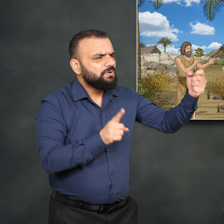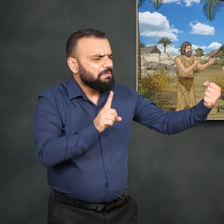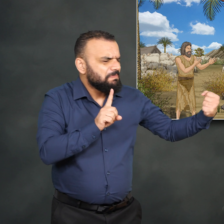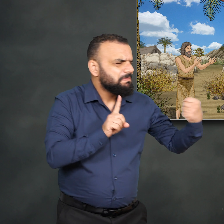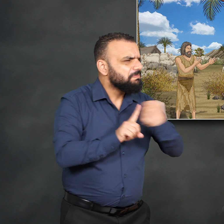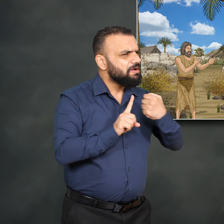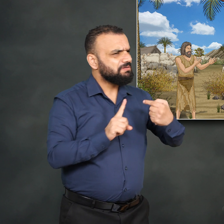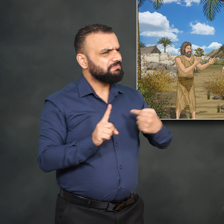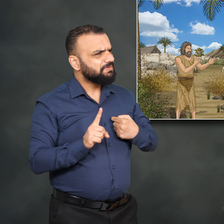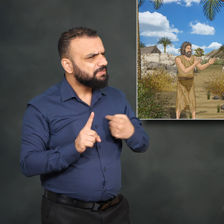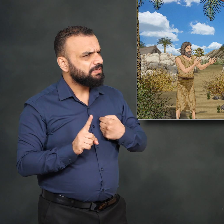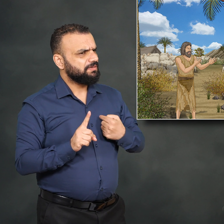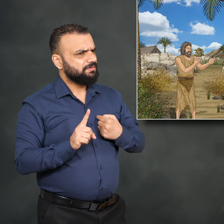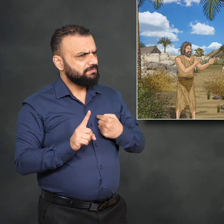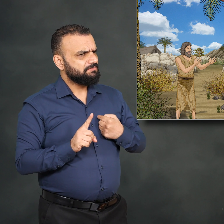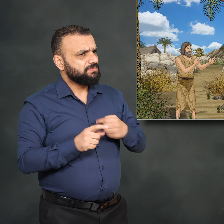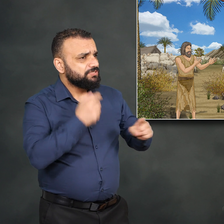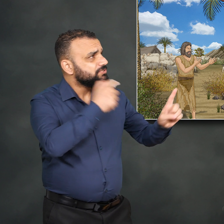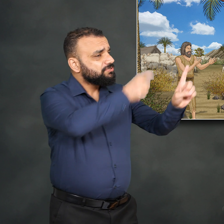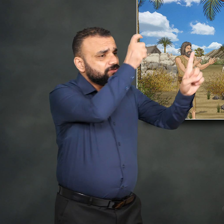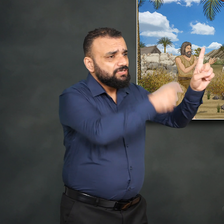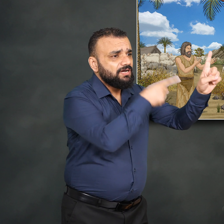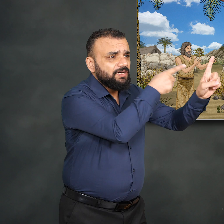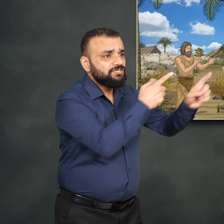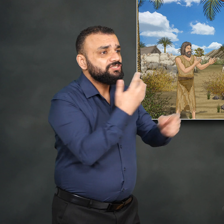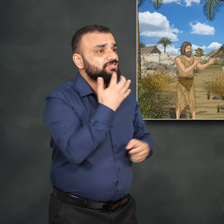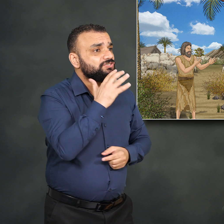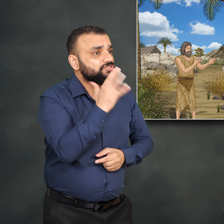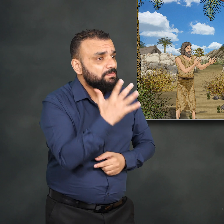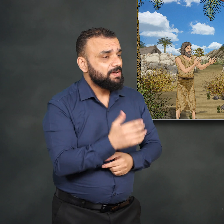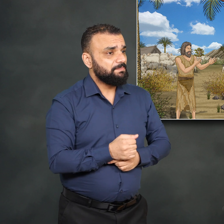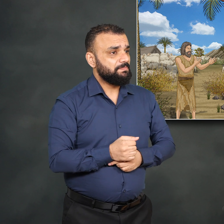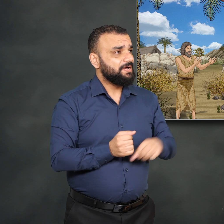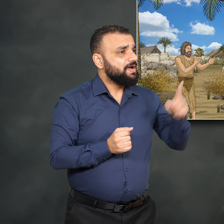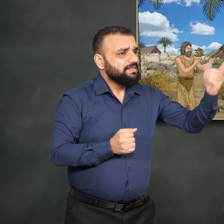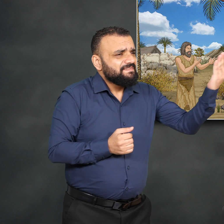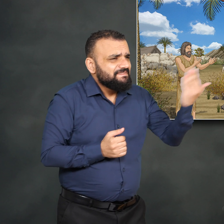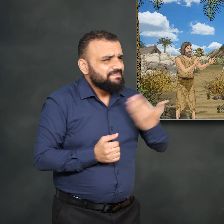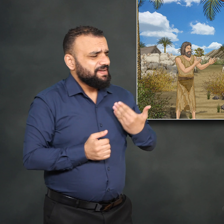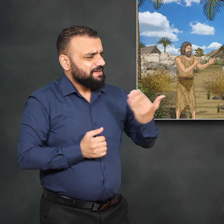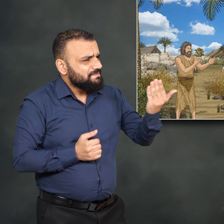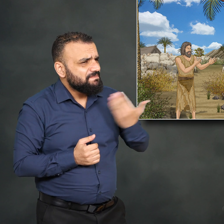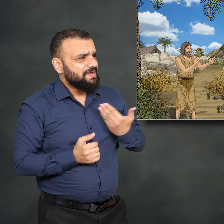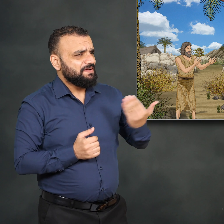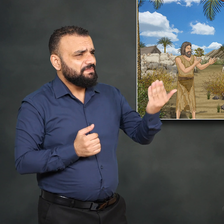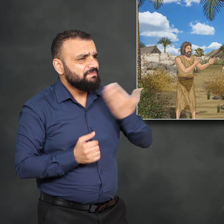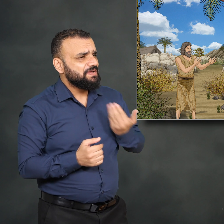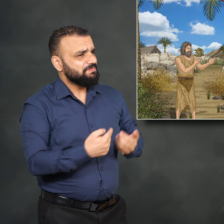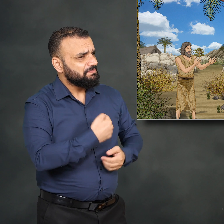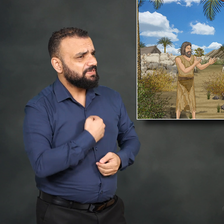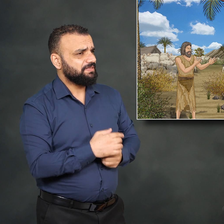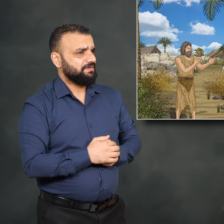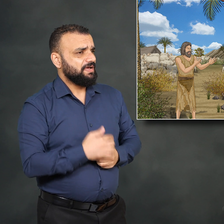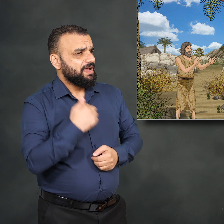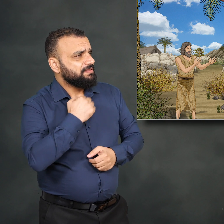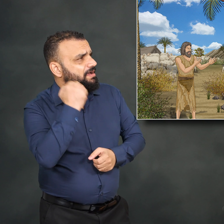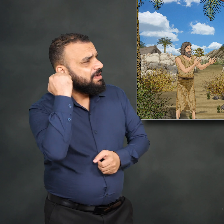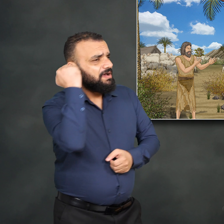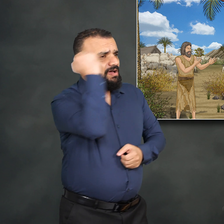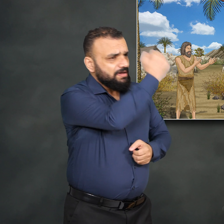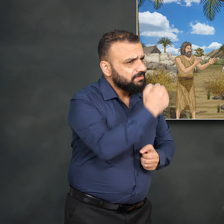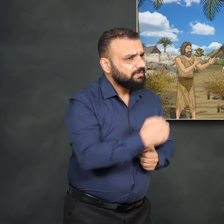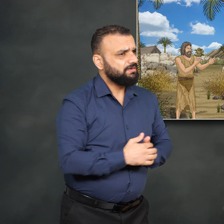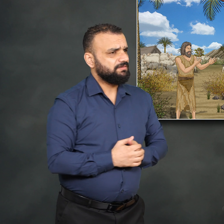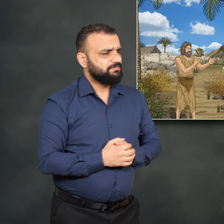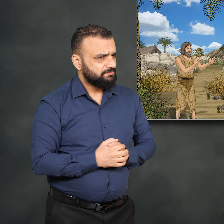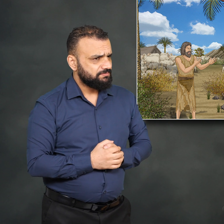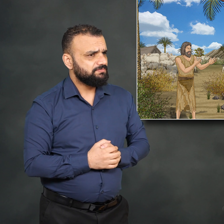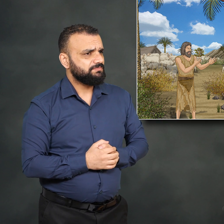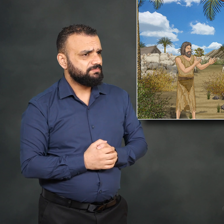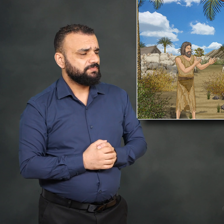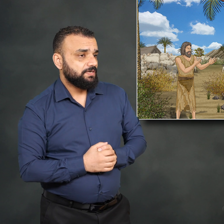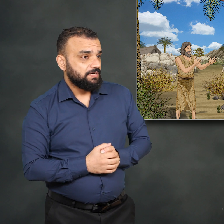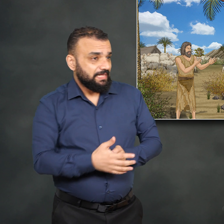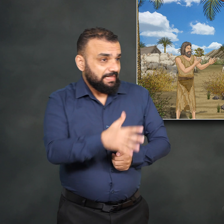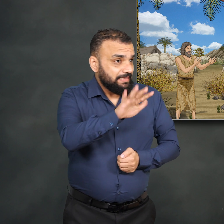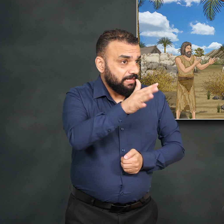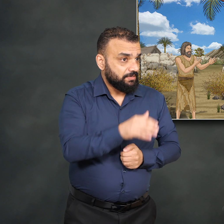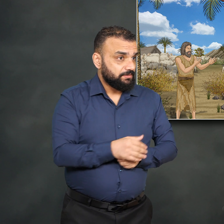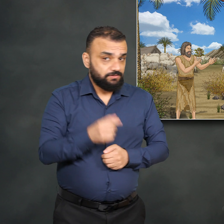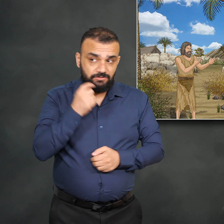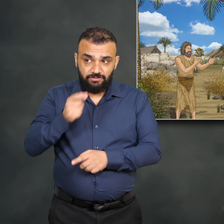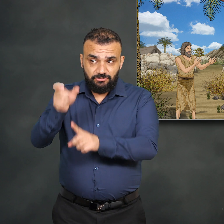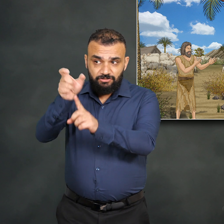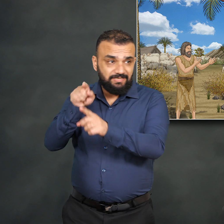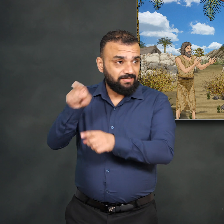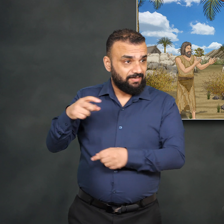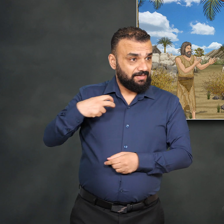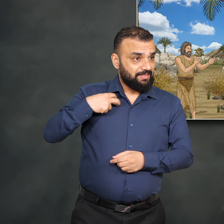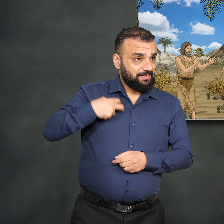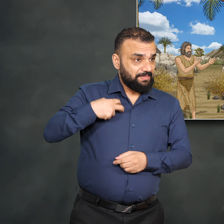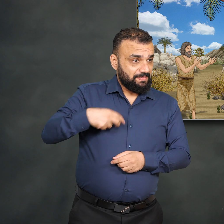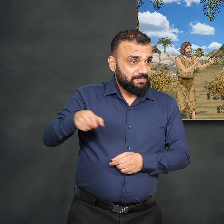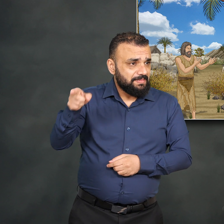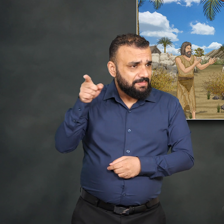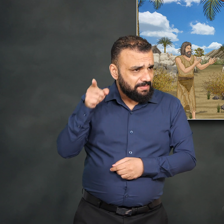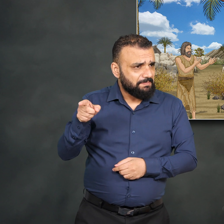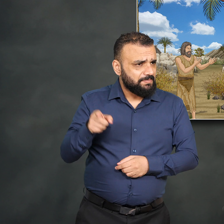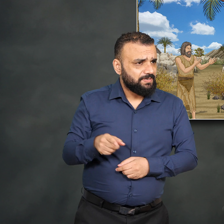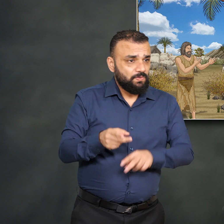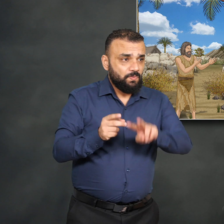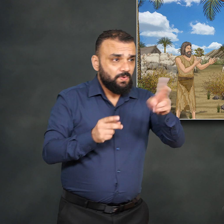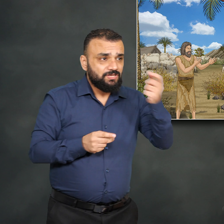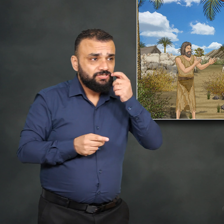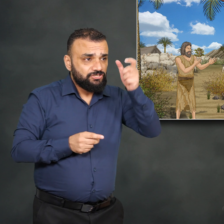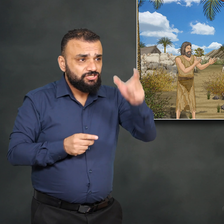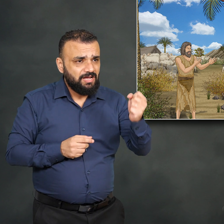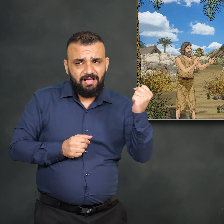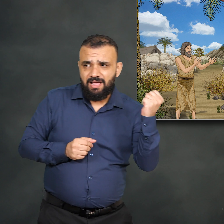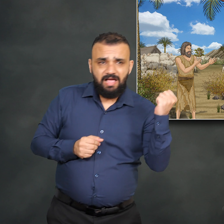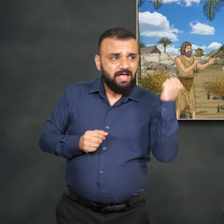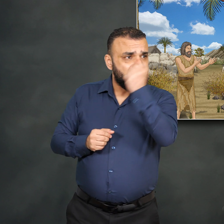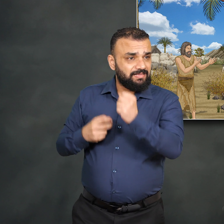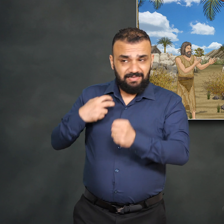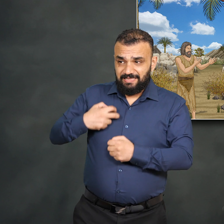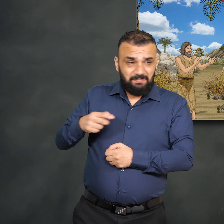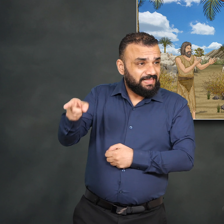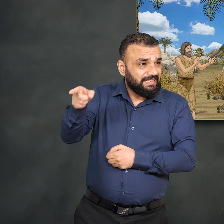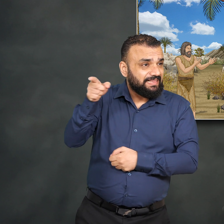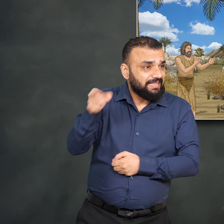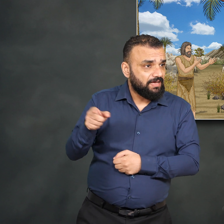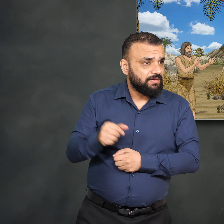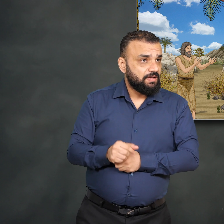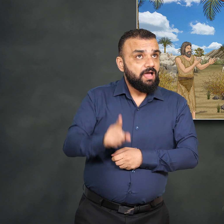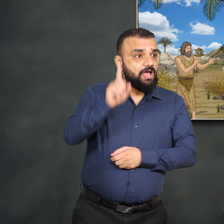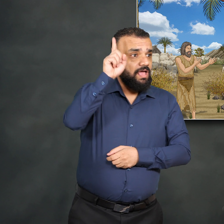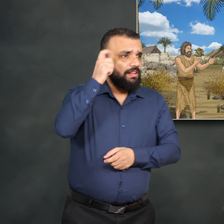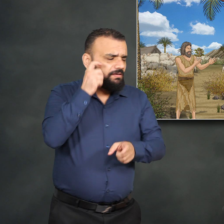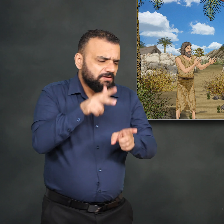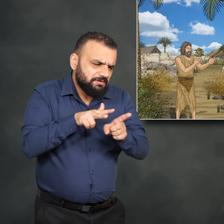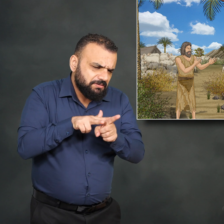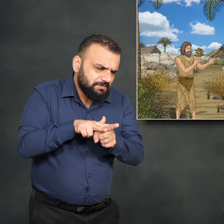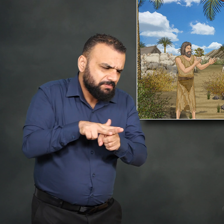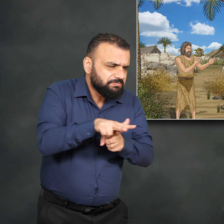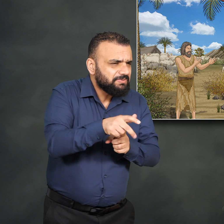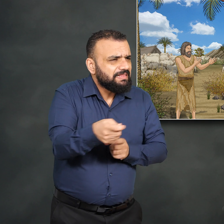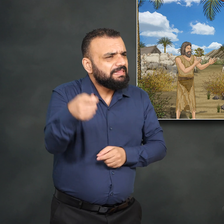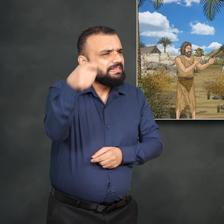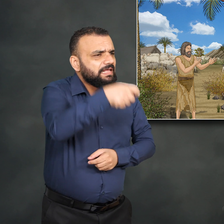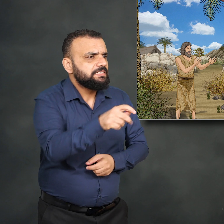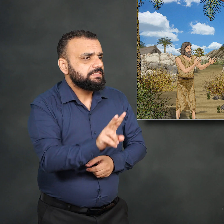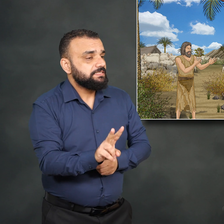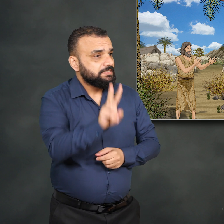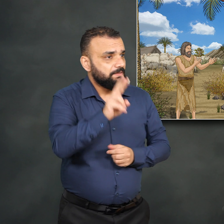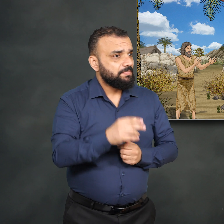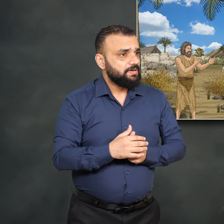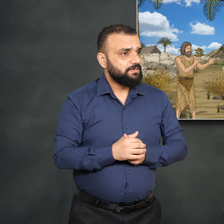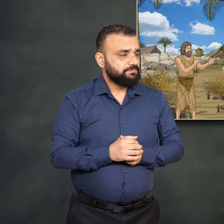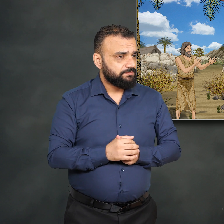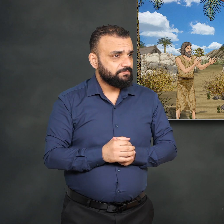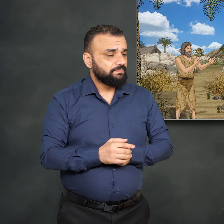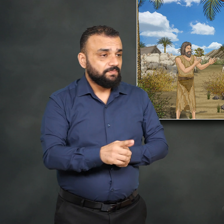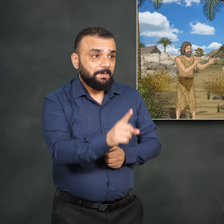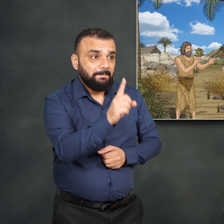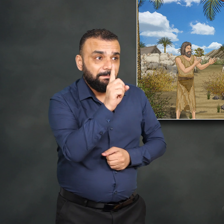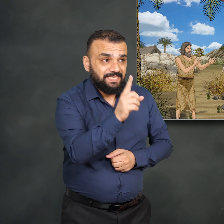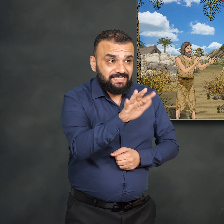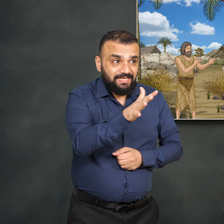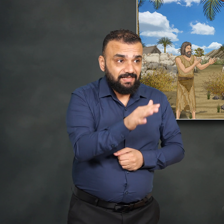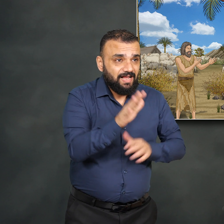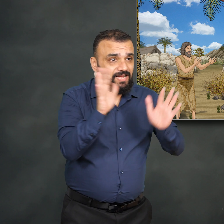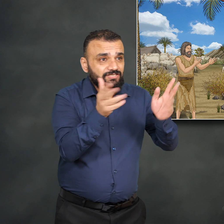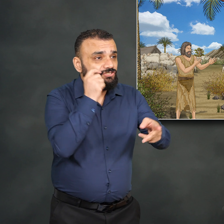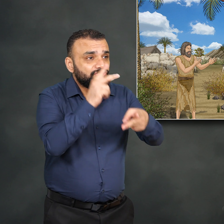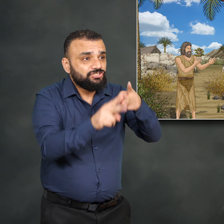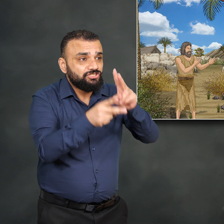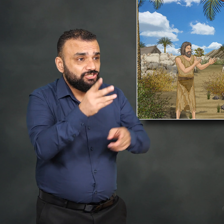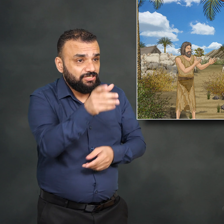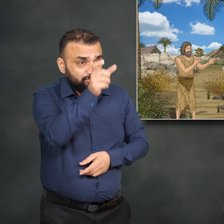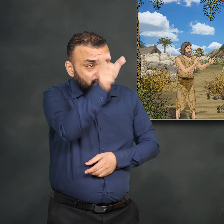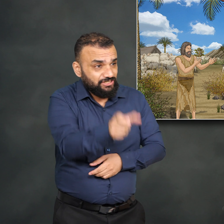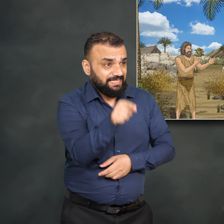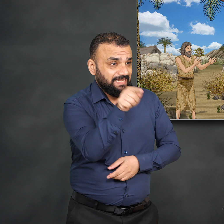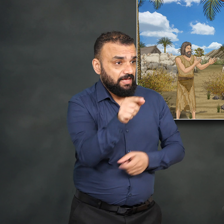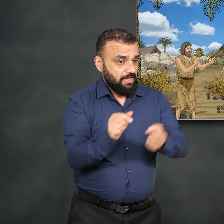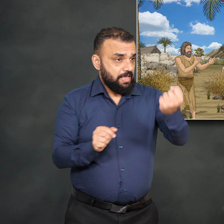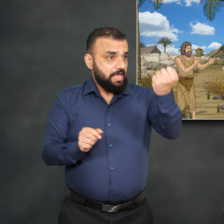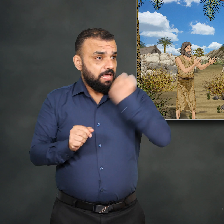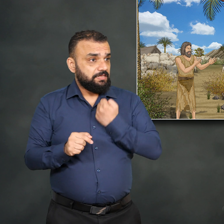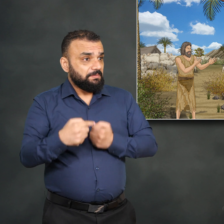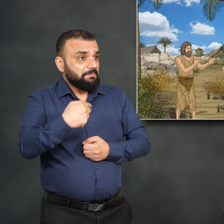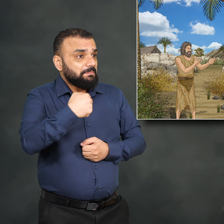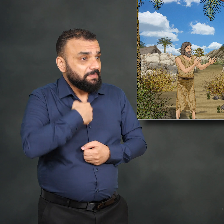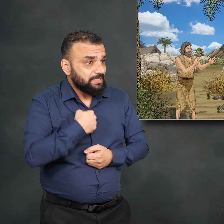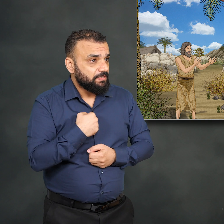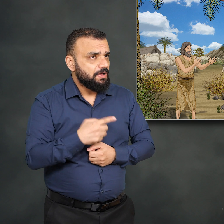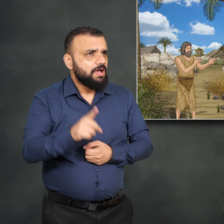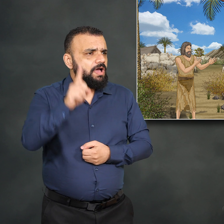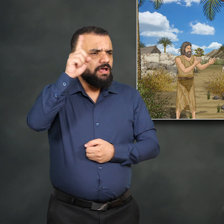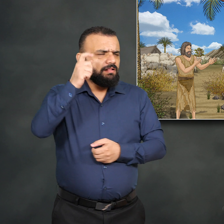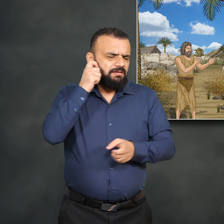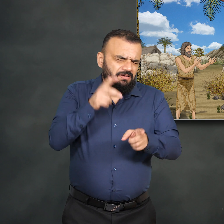For I have slain a man for wounding me, a young man for striking me.